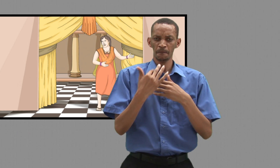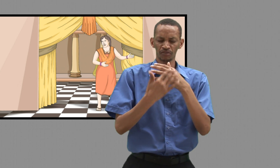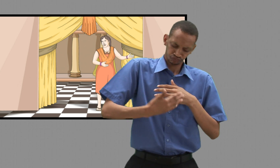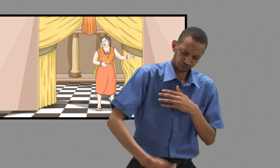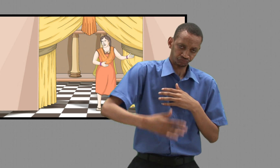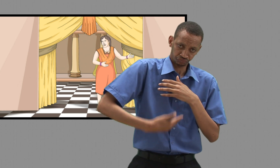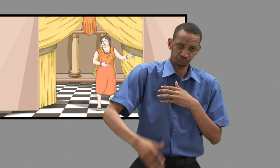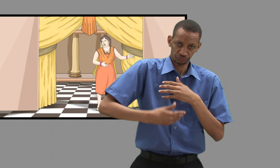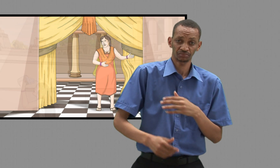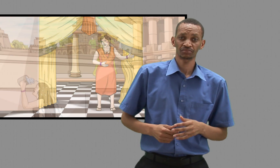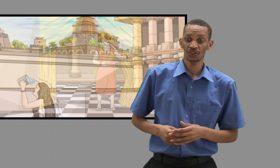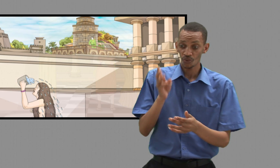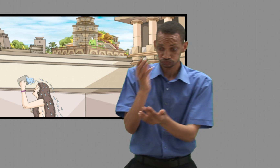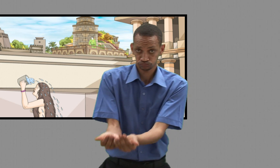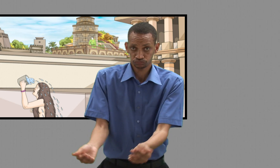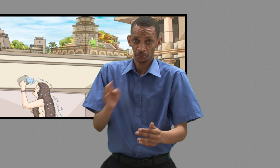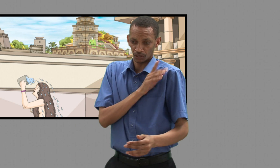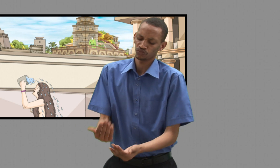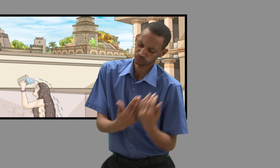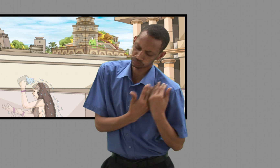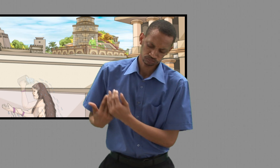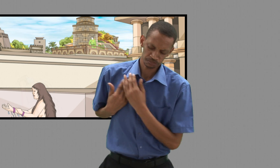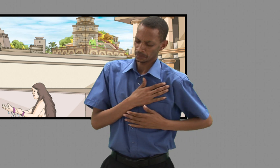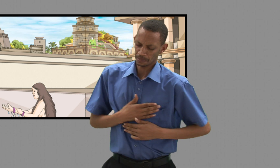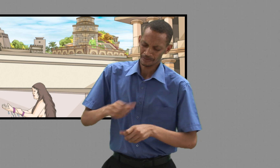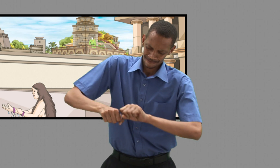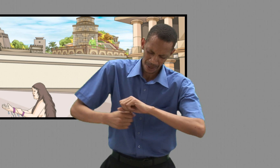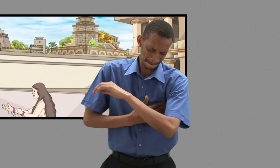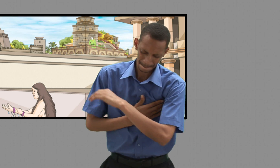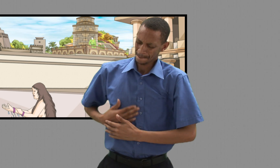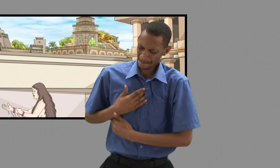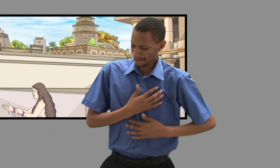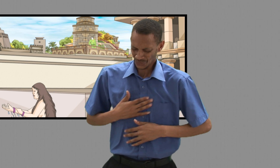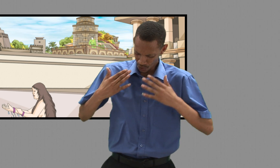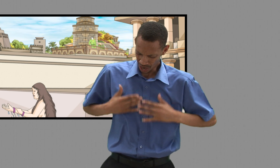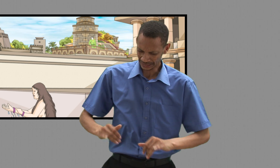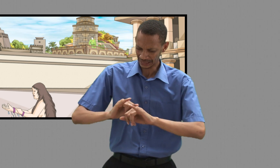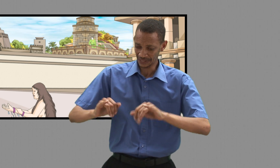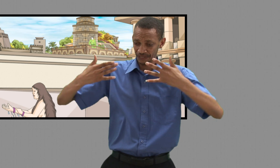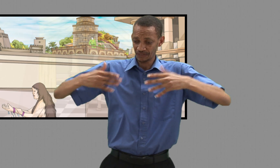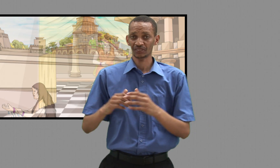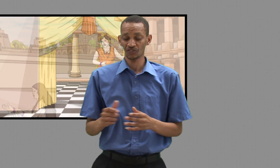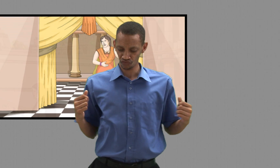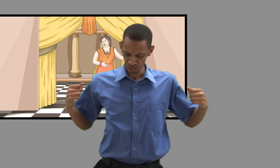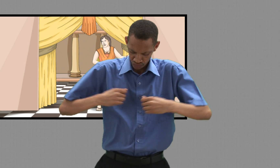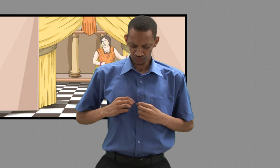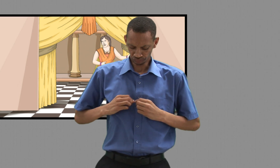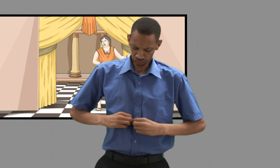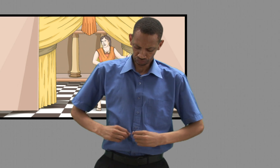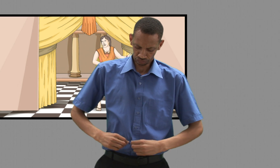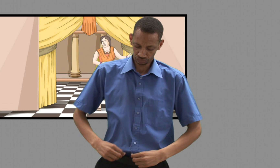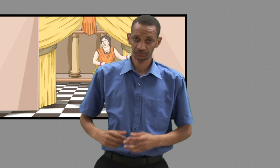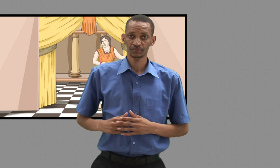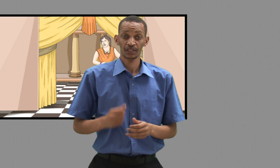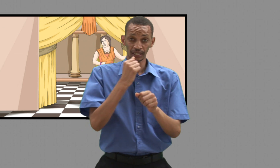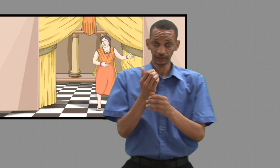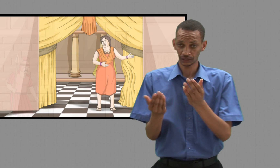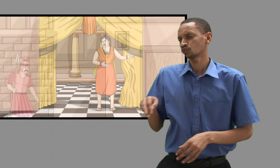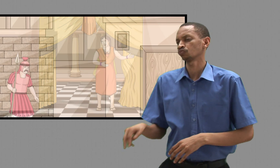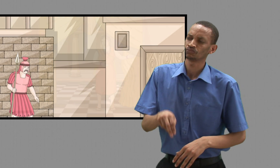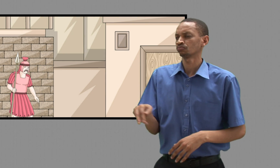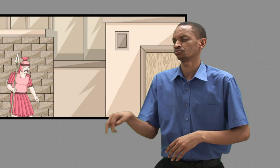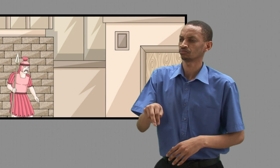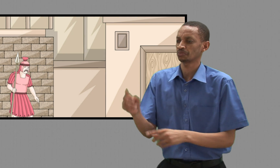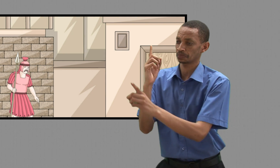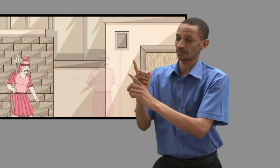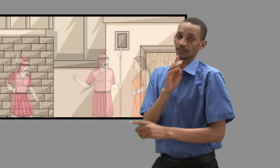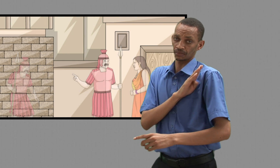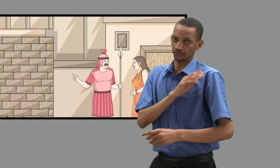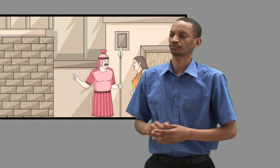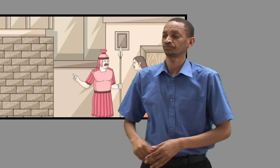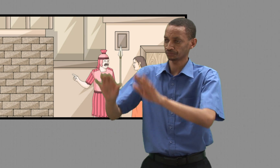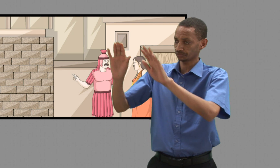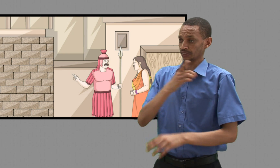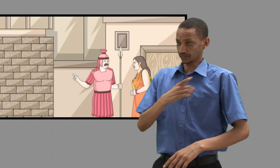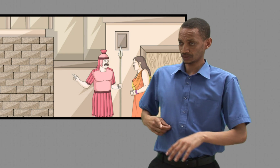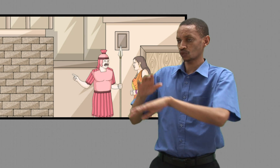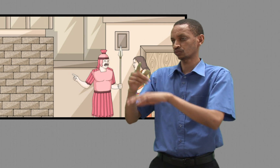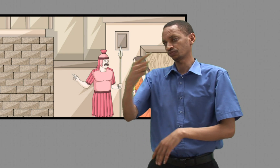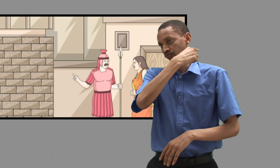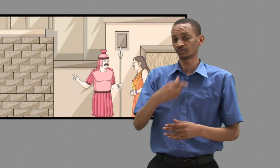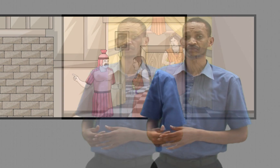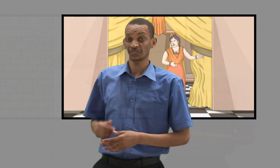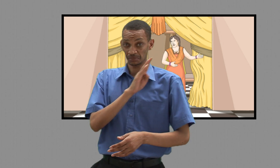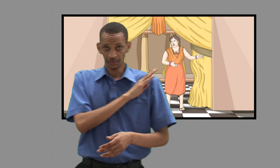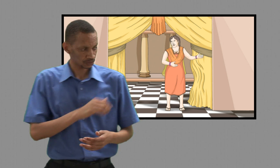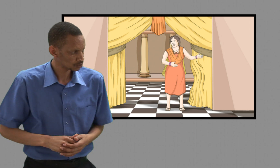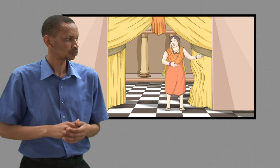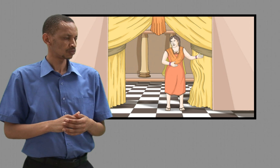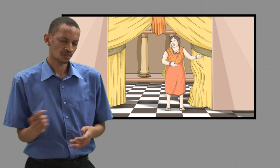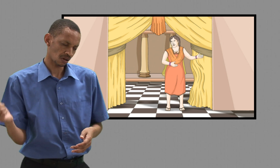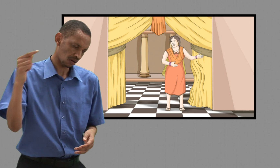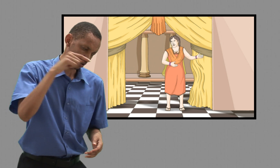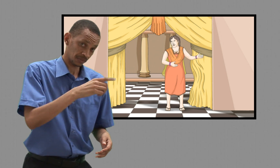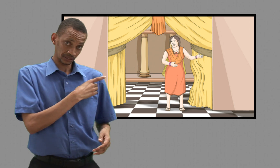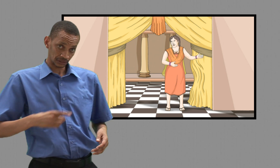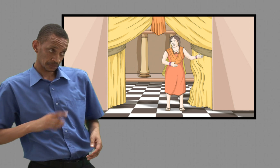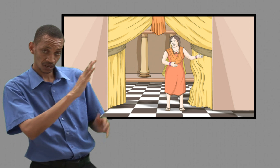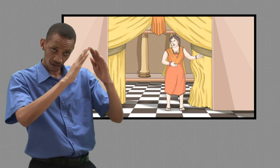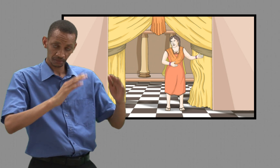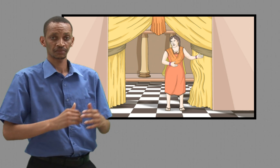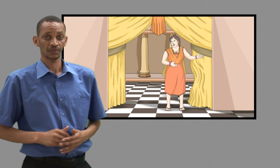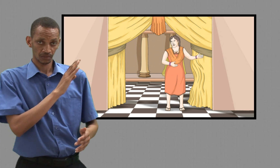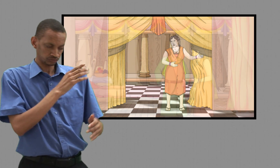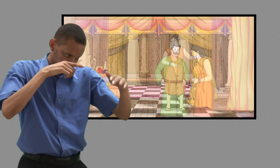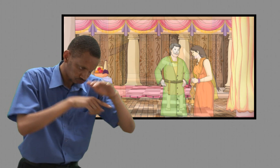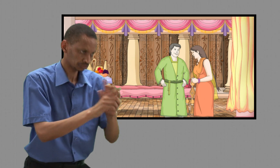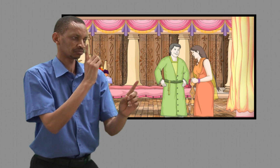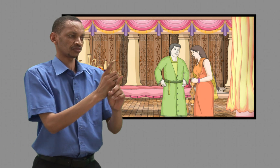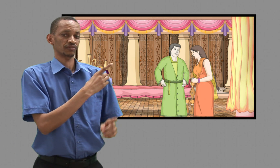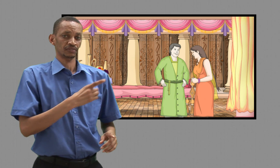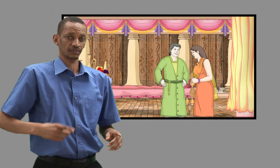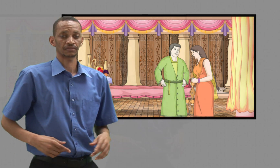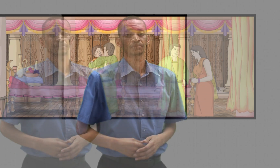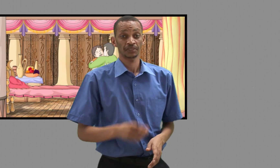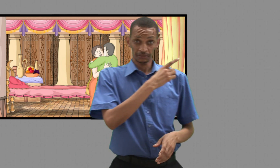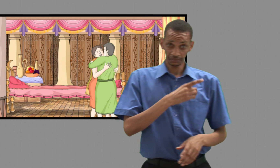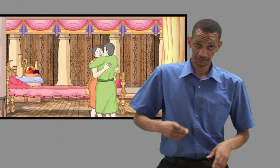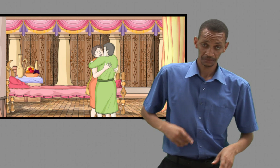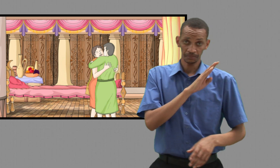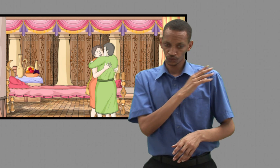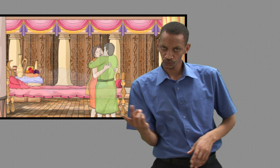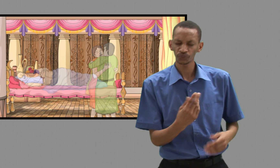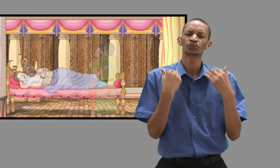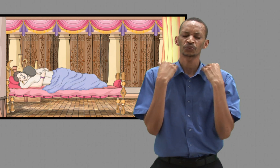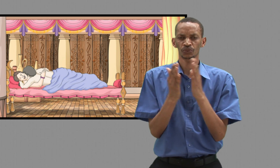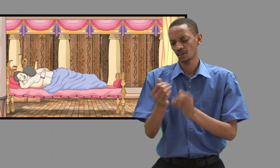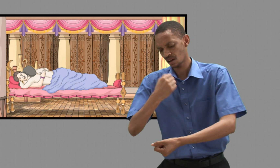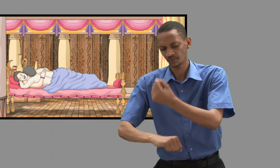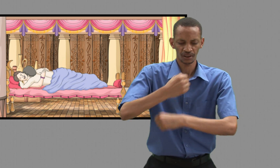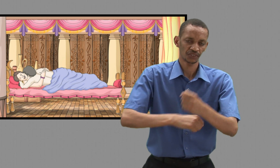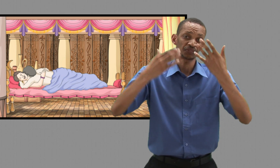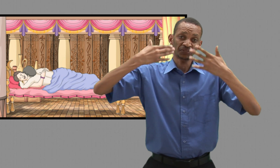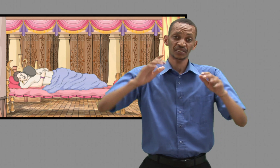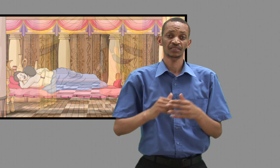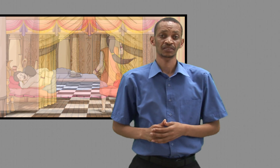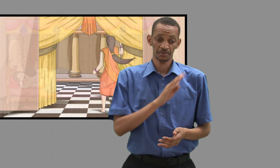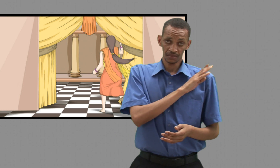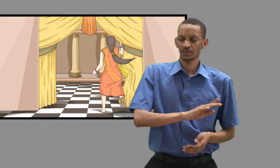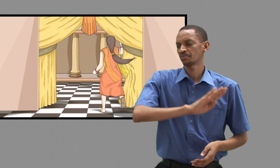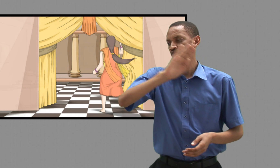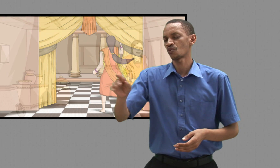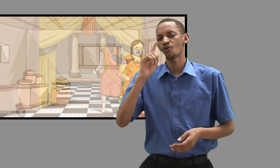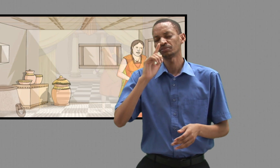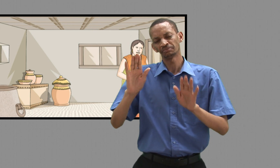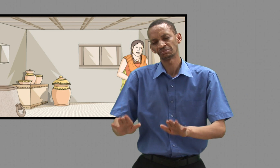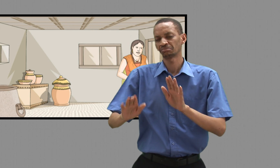Then David sent messengers to get her, and when she came to him, he slept with her.